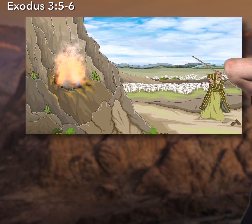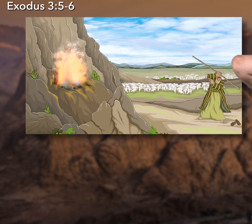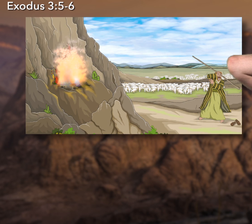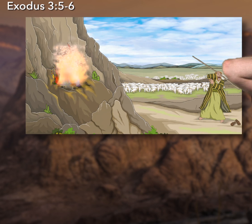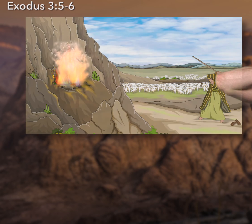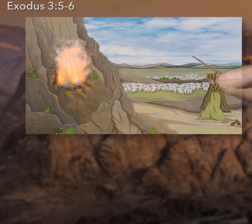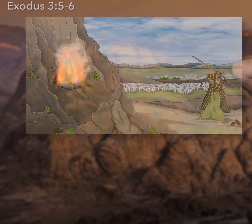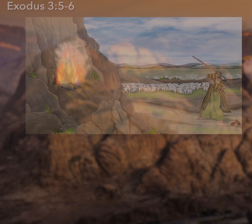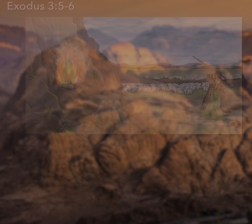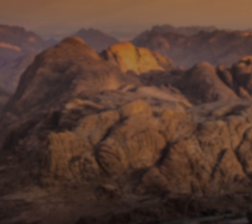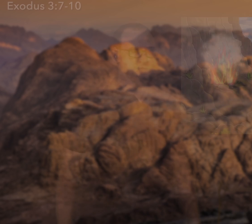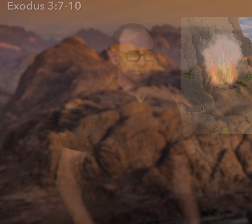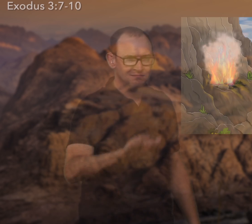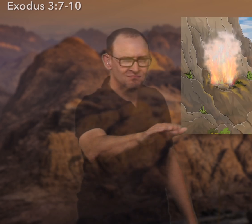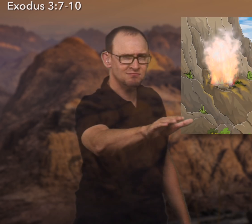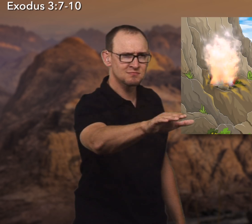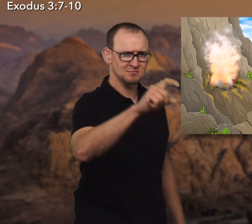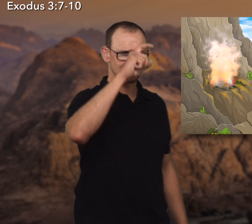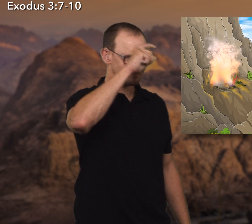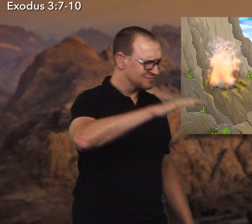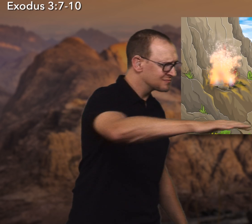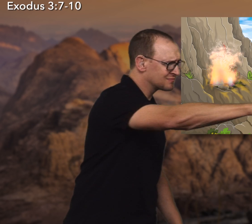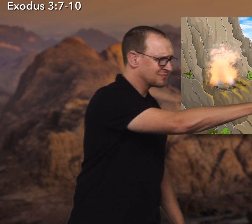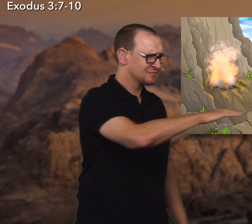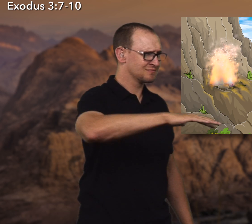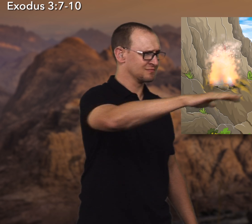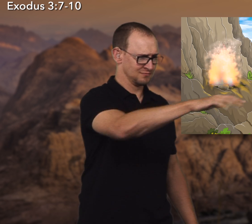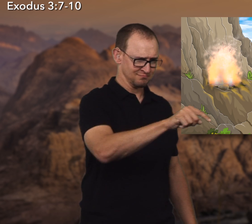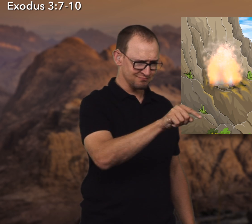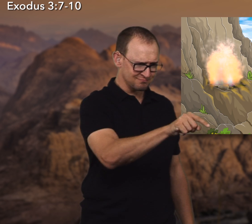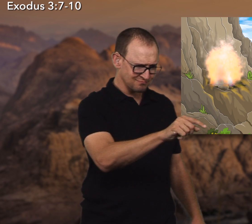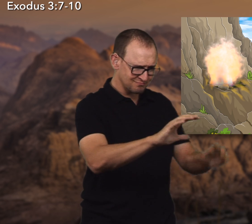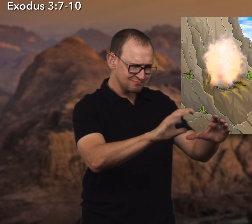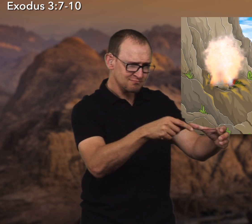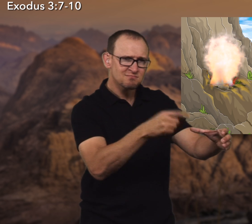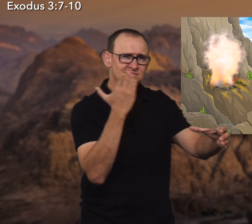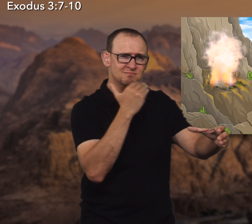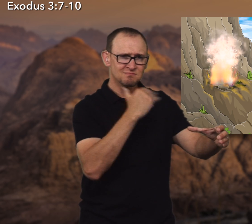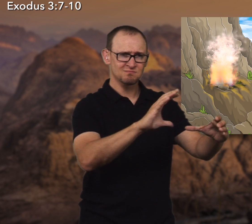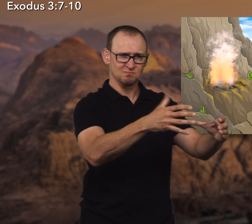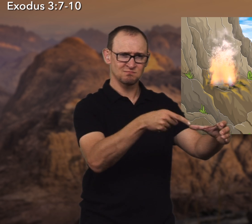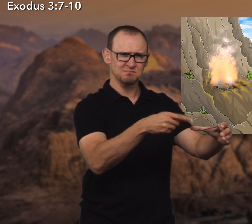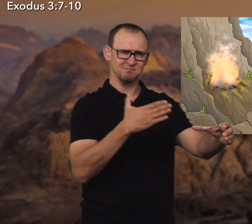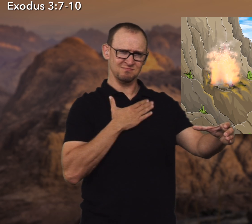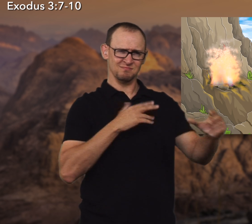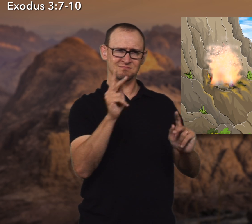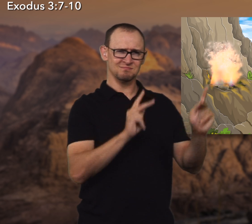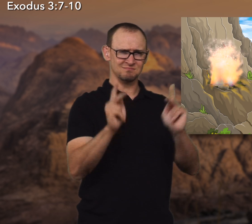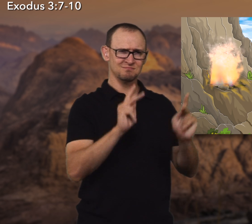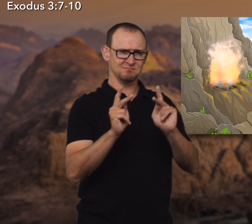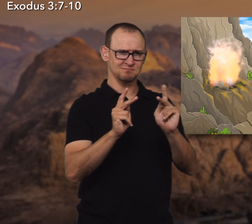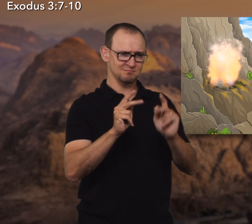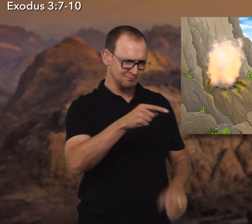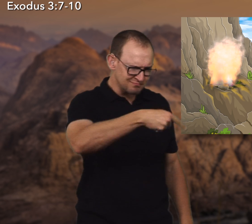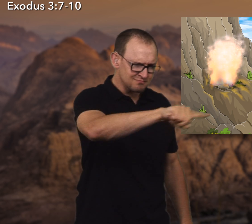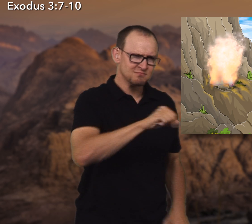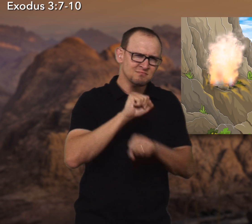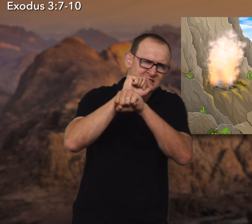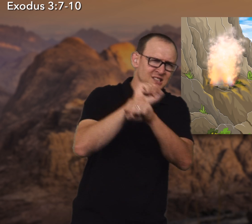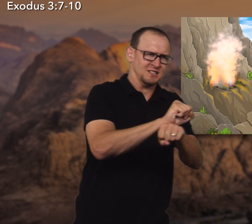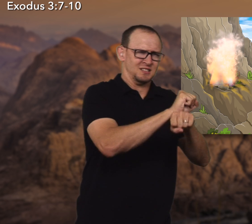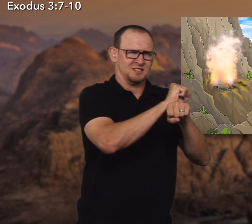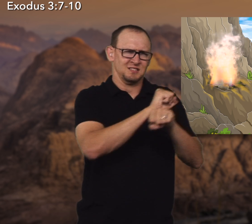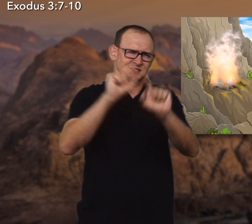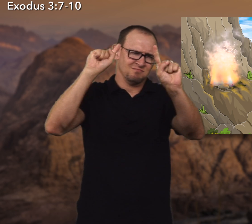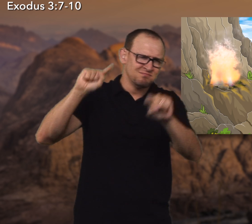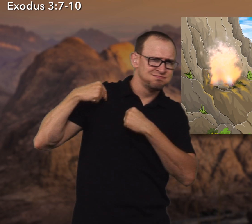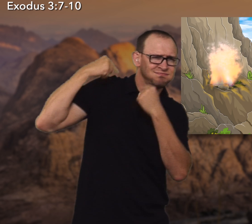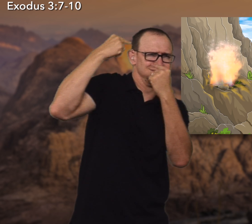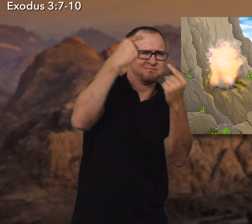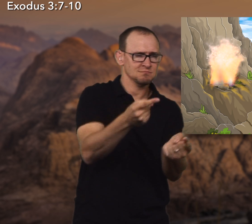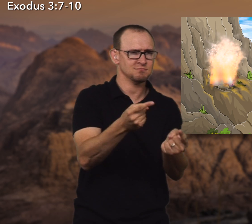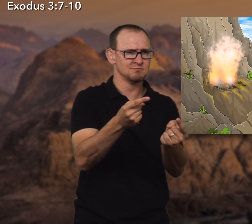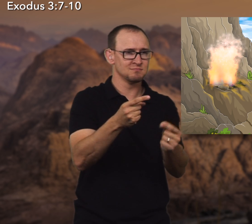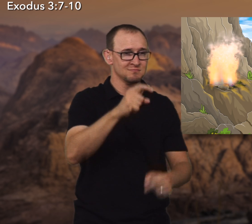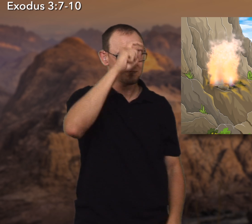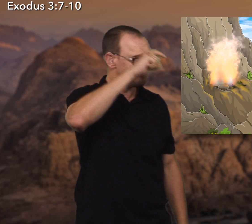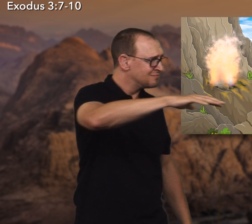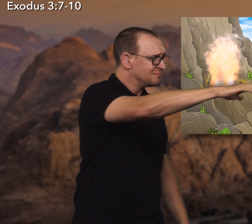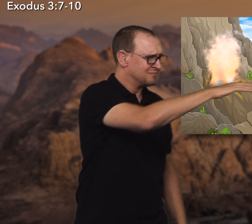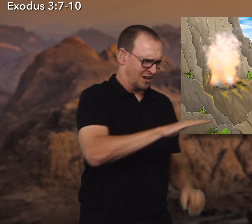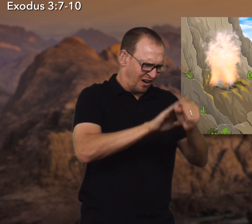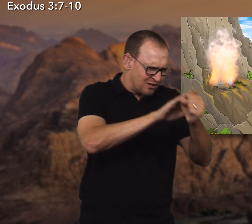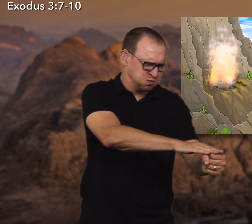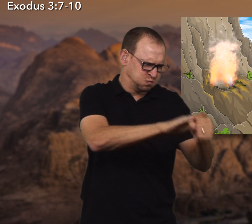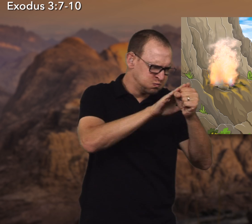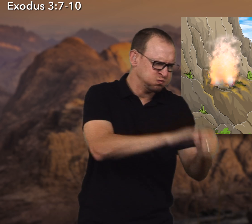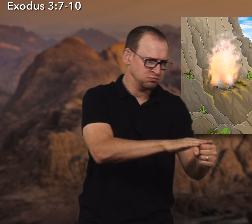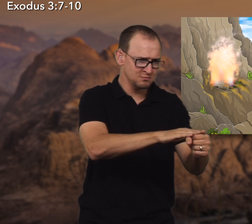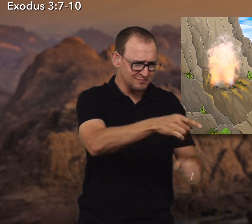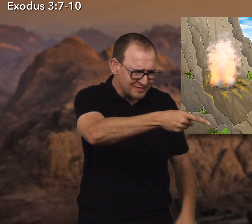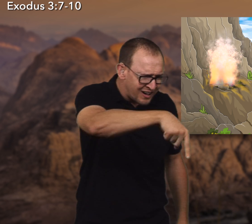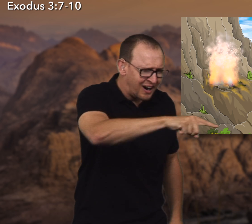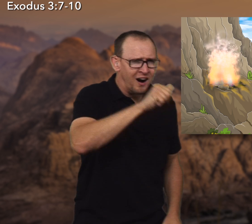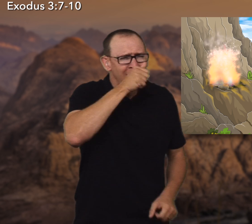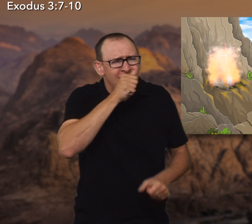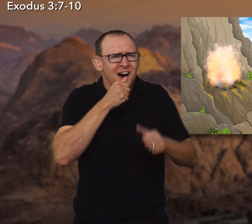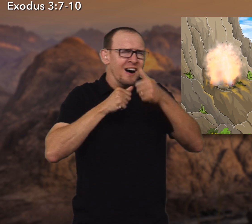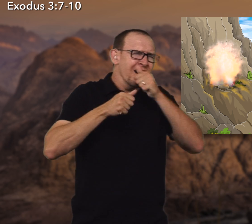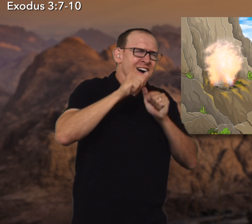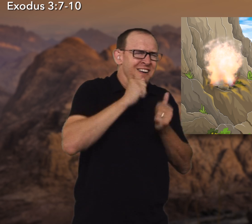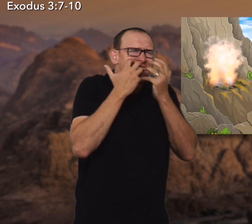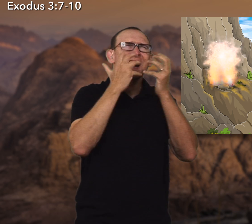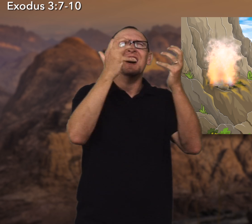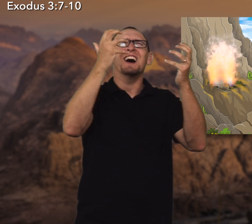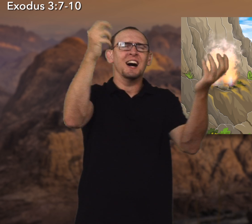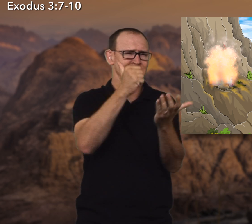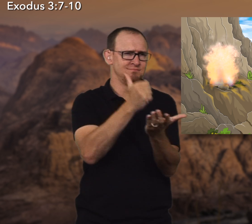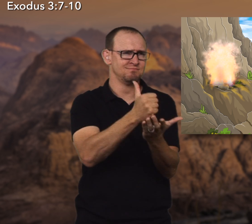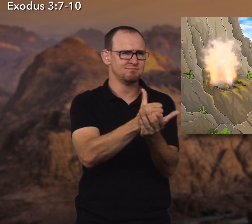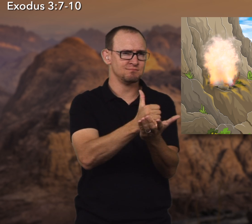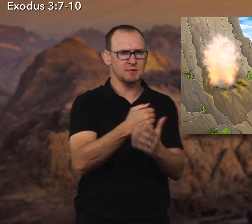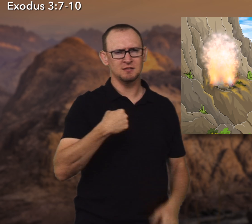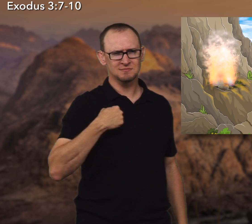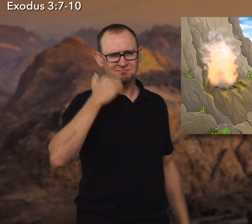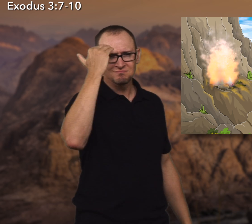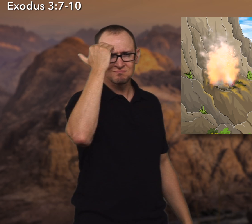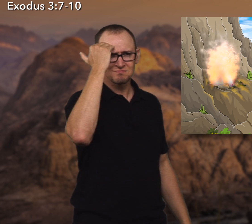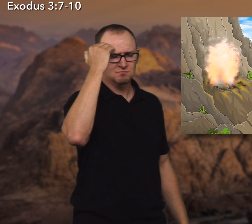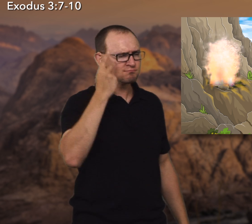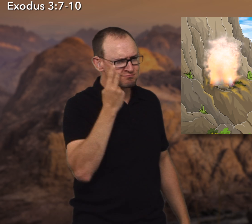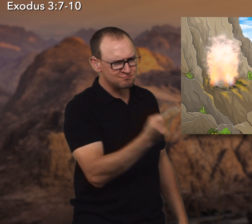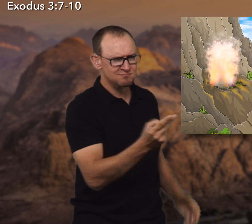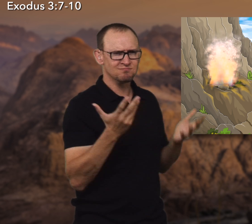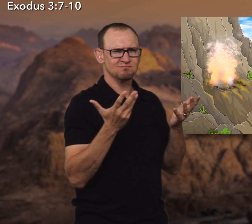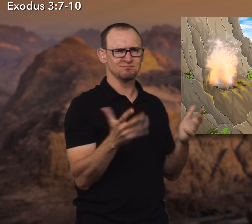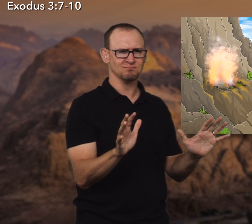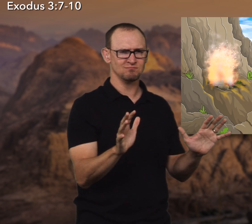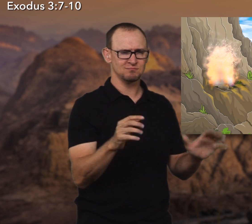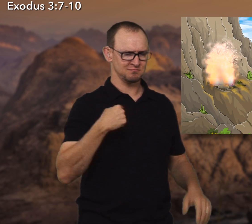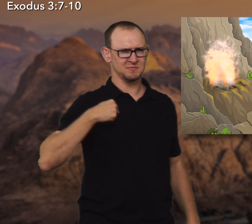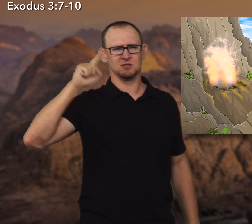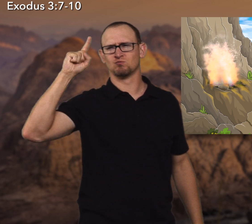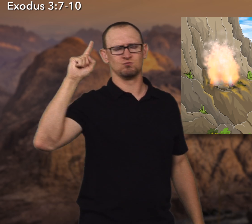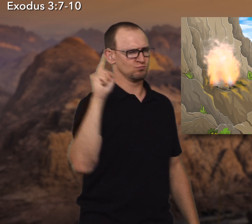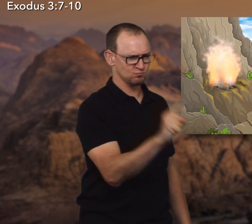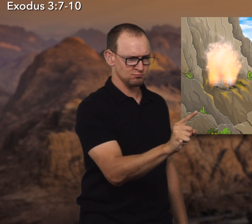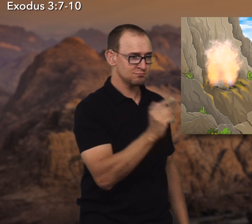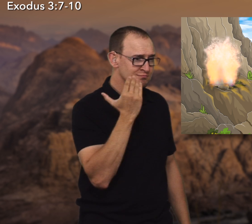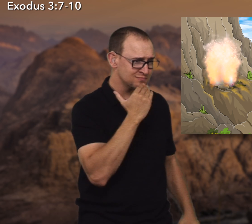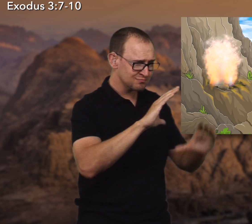The LORD said, “I have indeed seen the affliction of My people in Egypt. I have heard them crying out because of their oppressors, and I am aware of their sufferings.